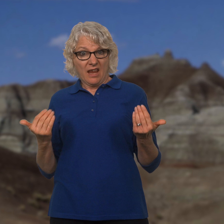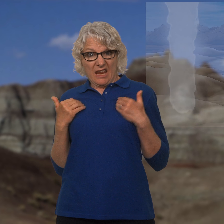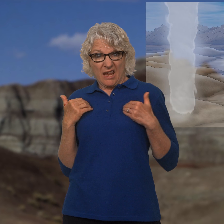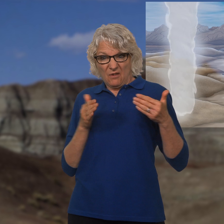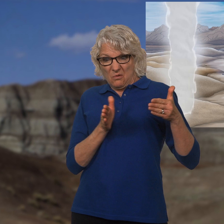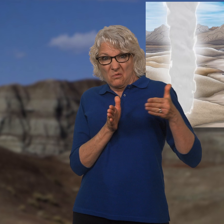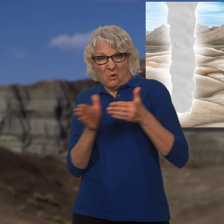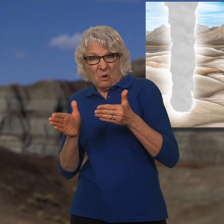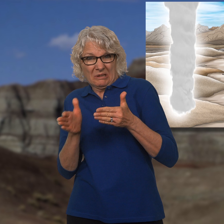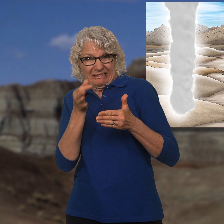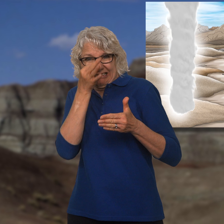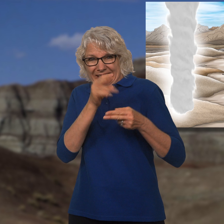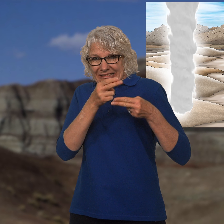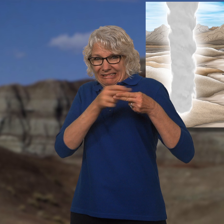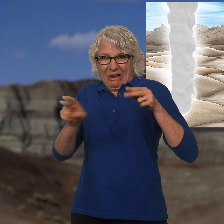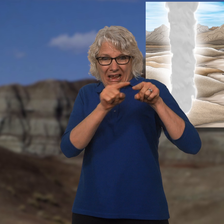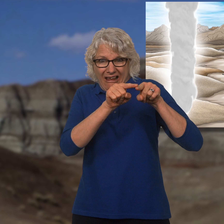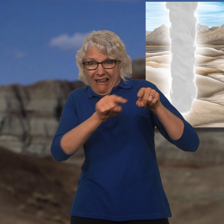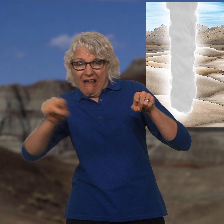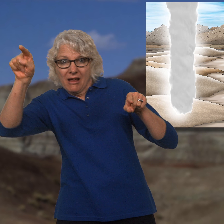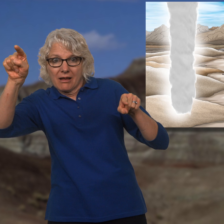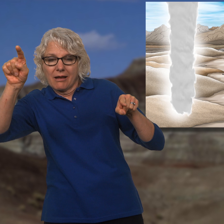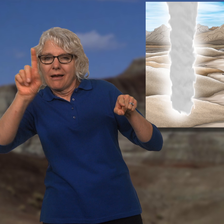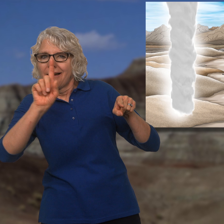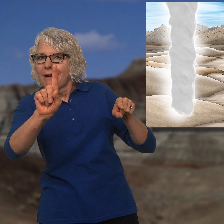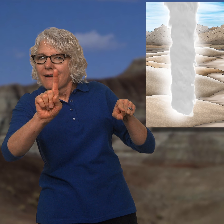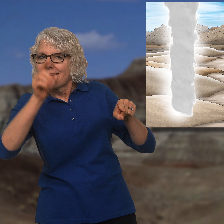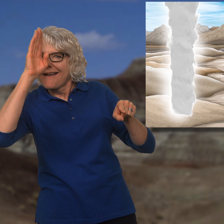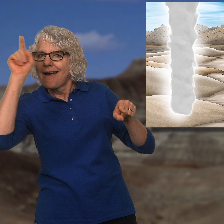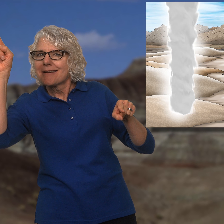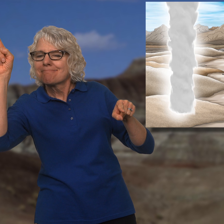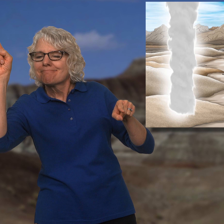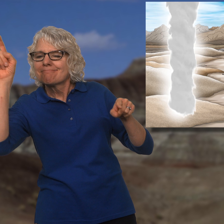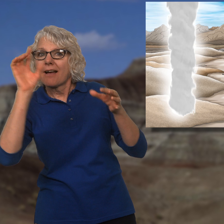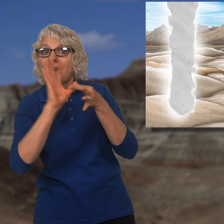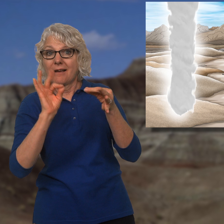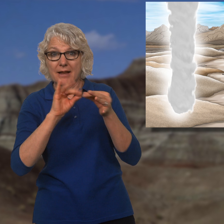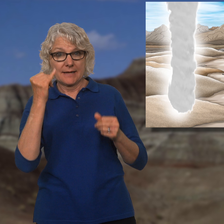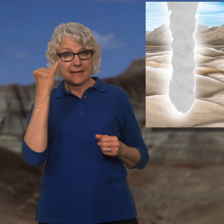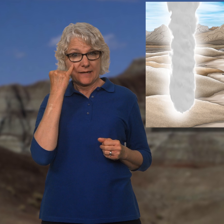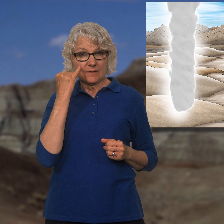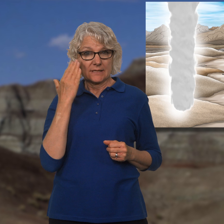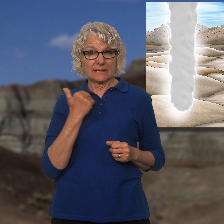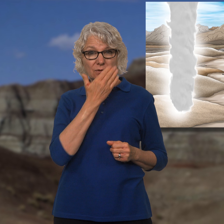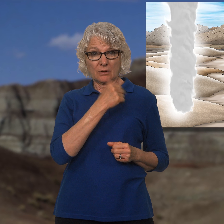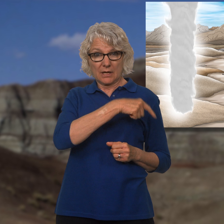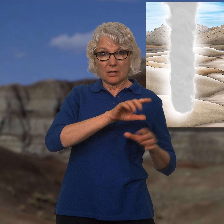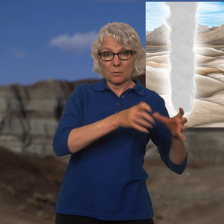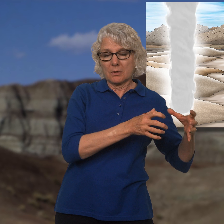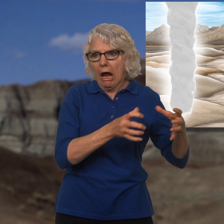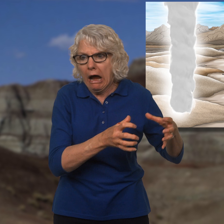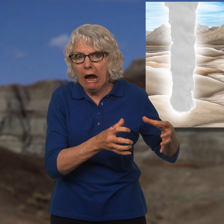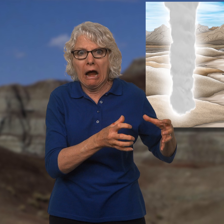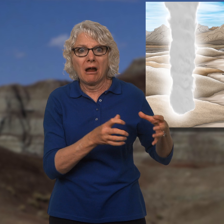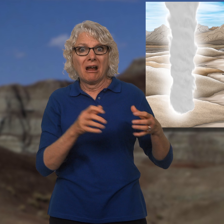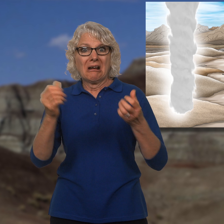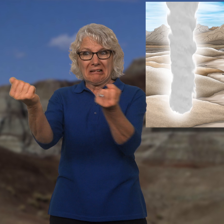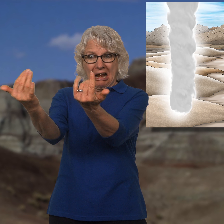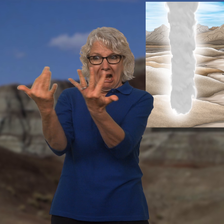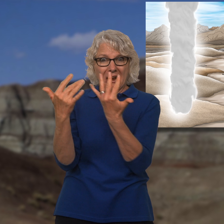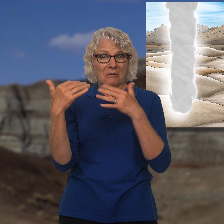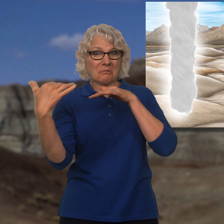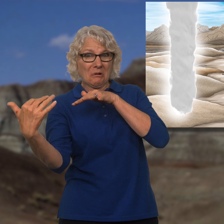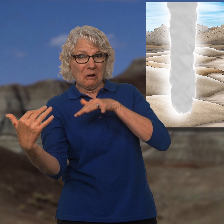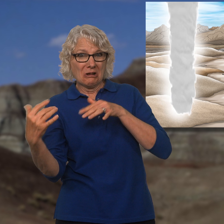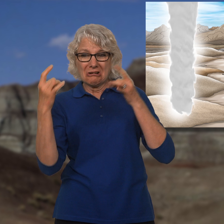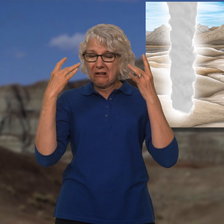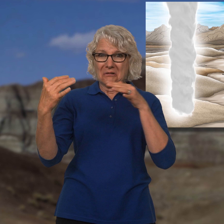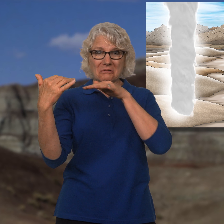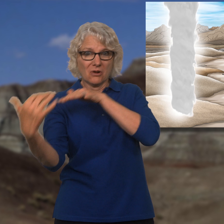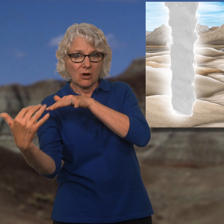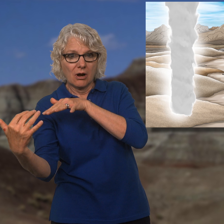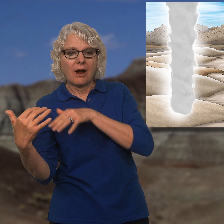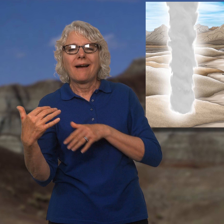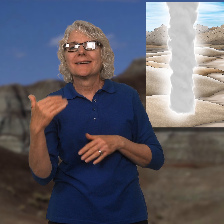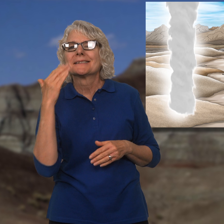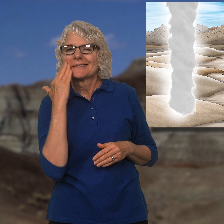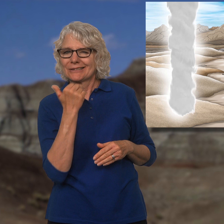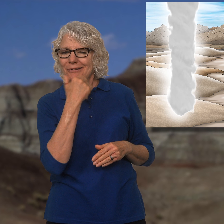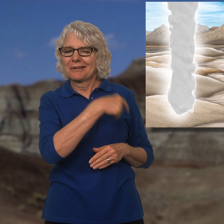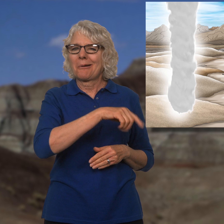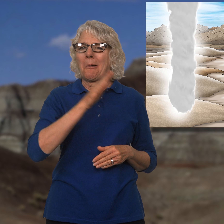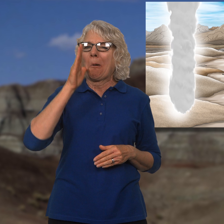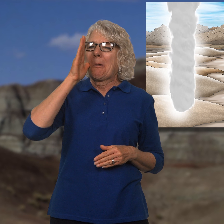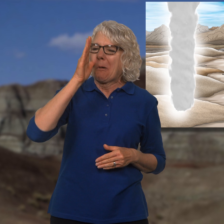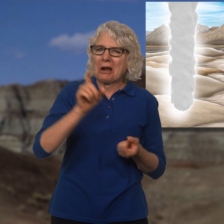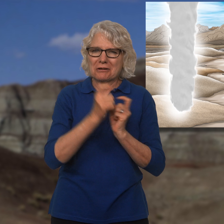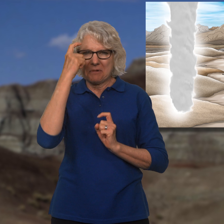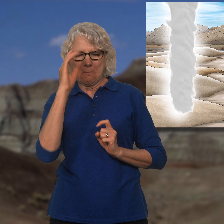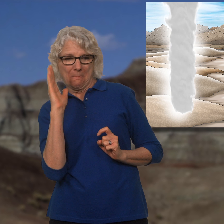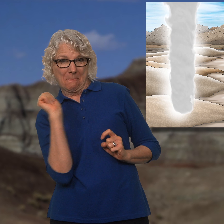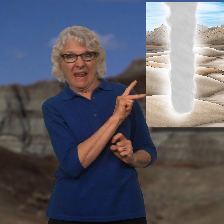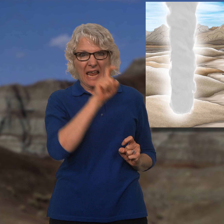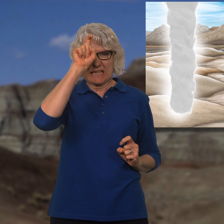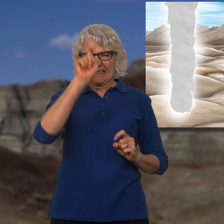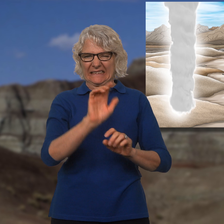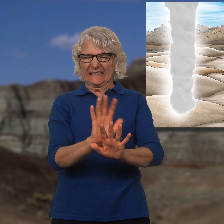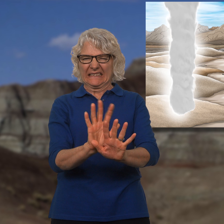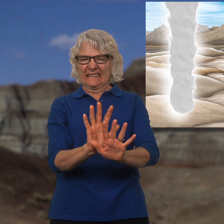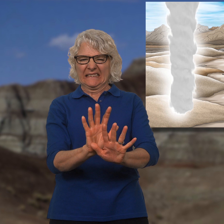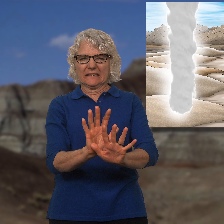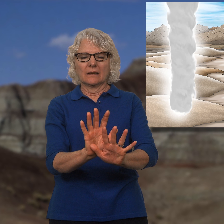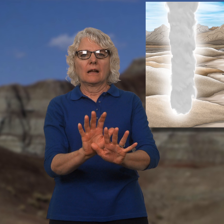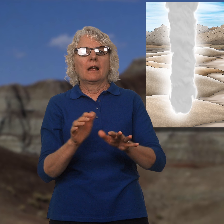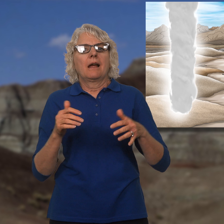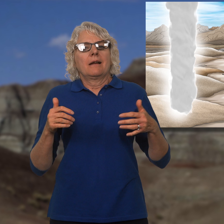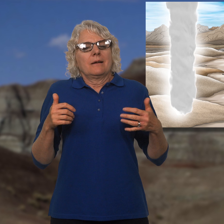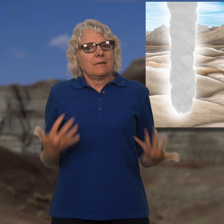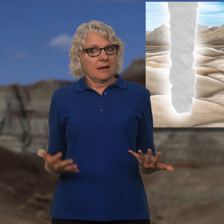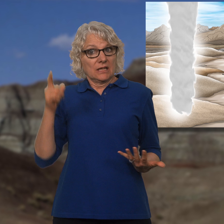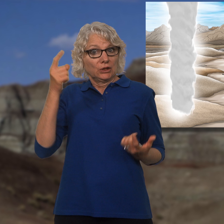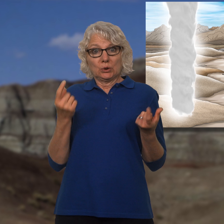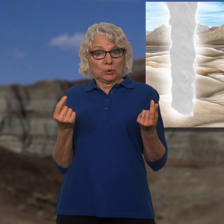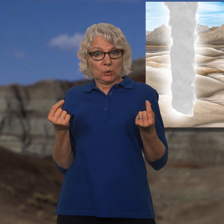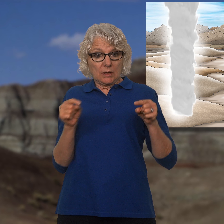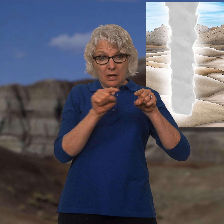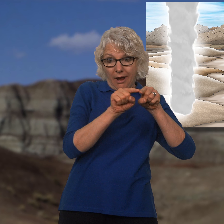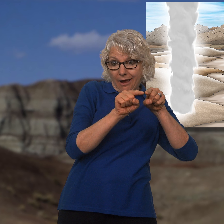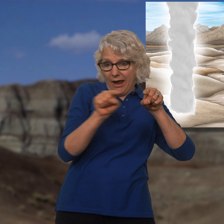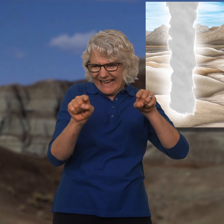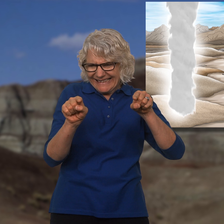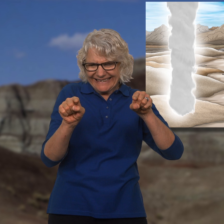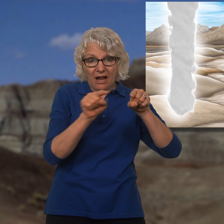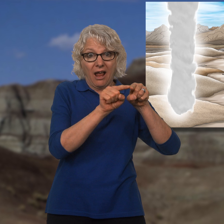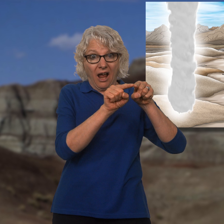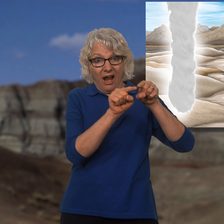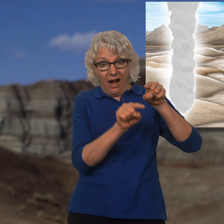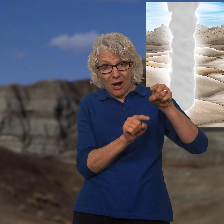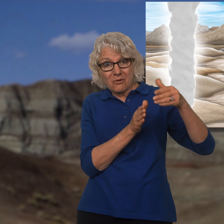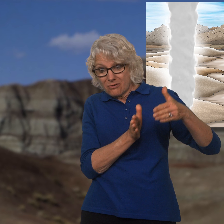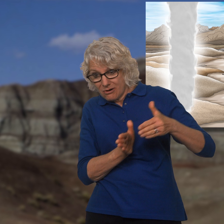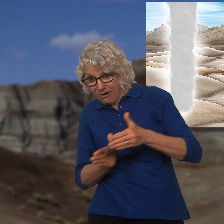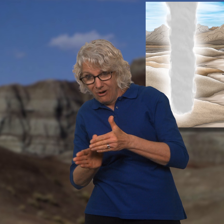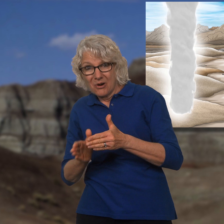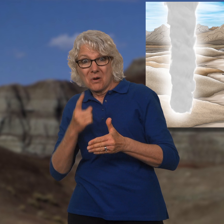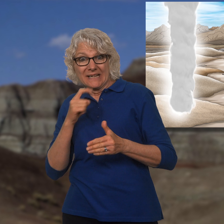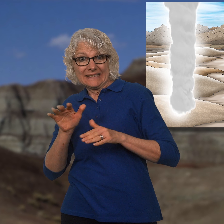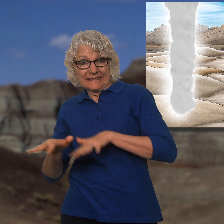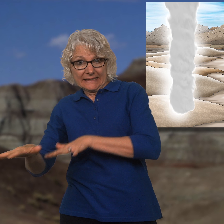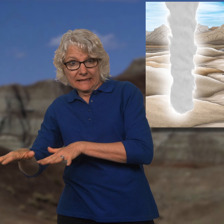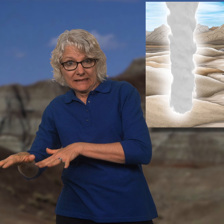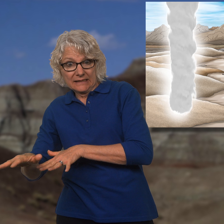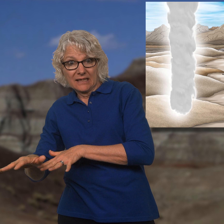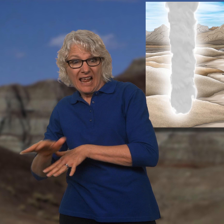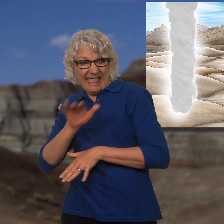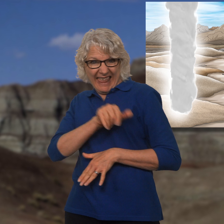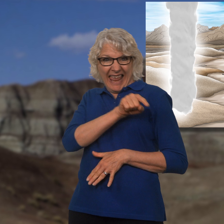For God said, “If the people face war, they might change their minds and return to Egypt.”